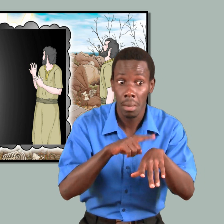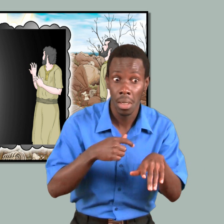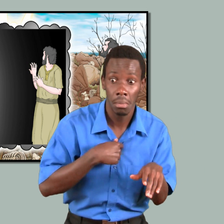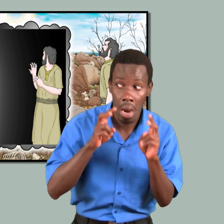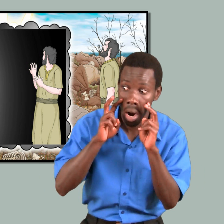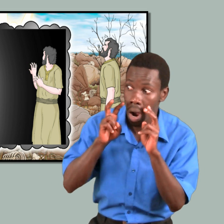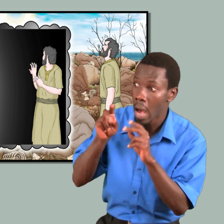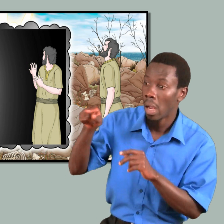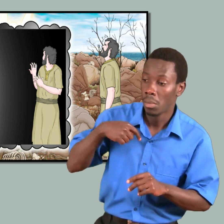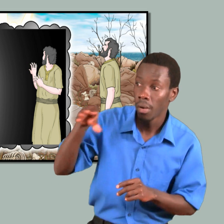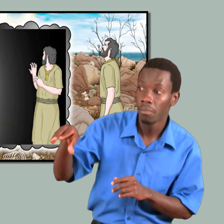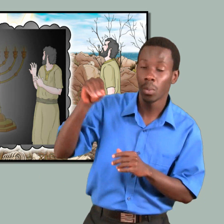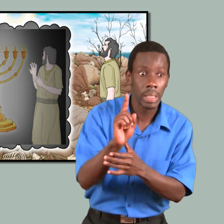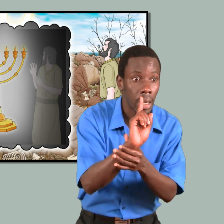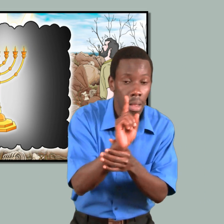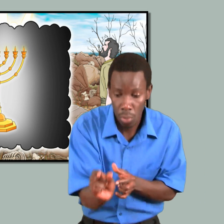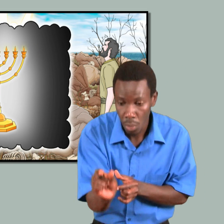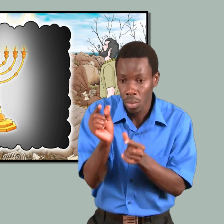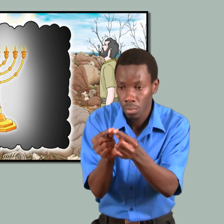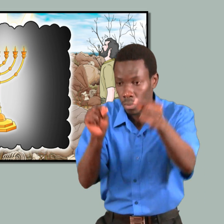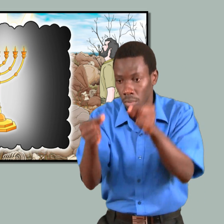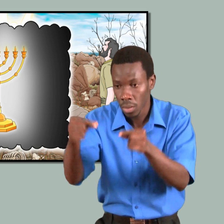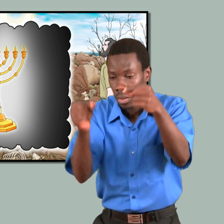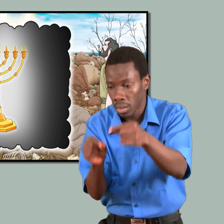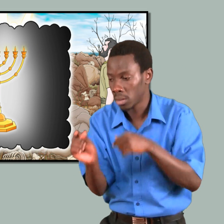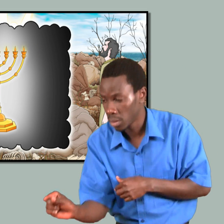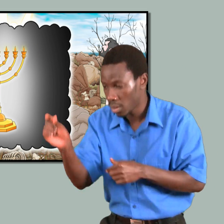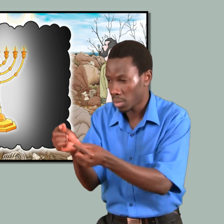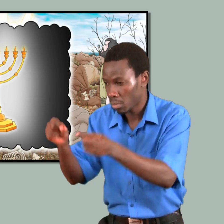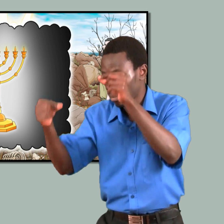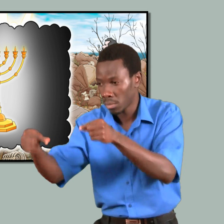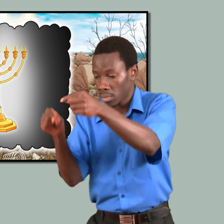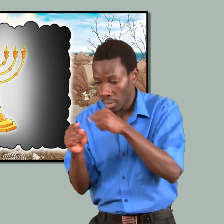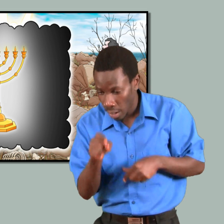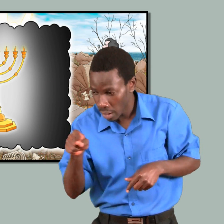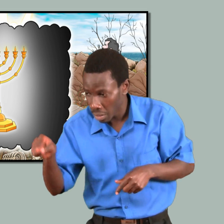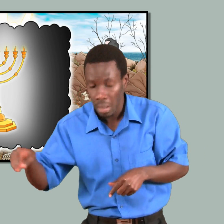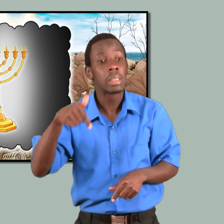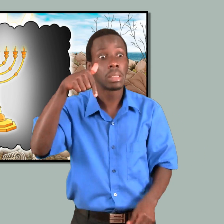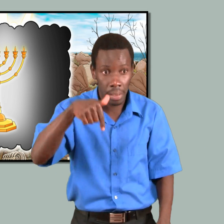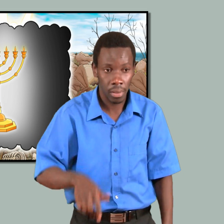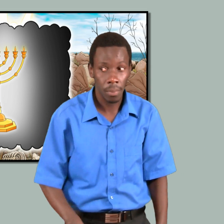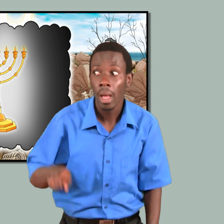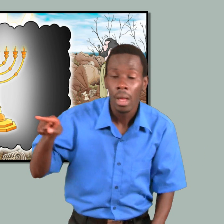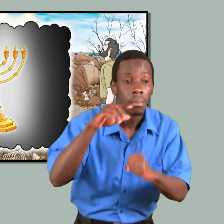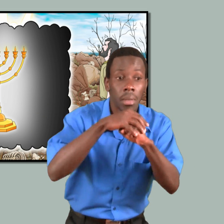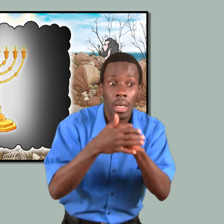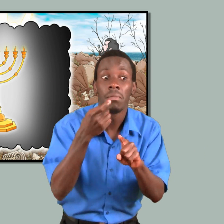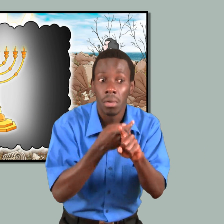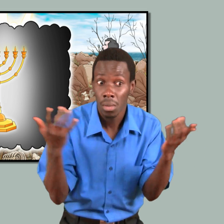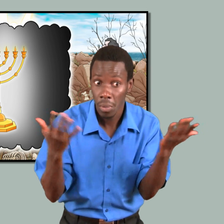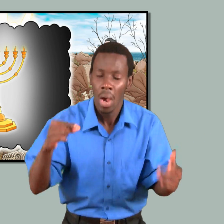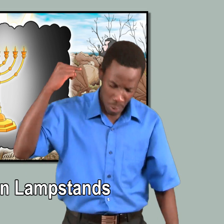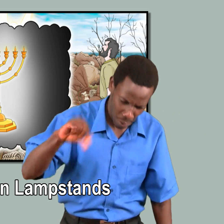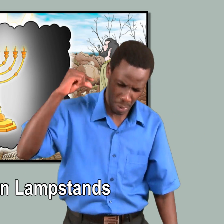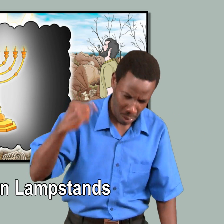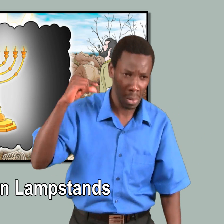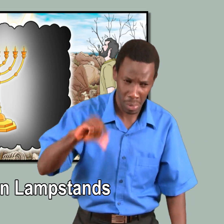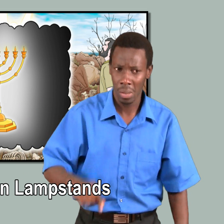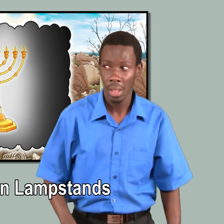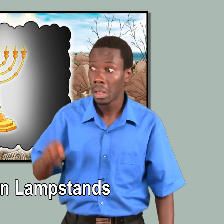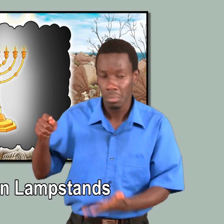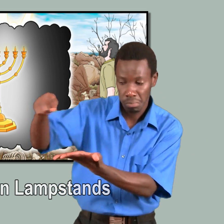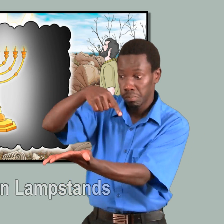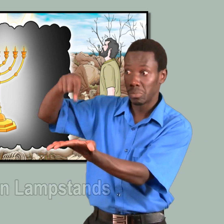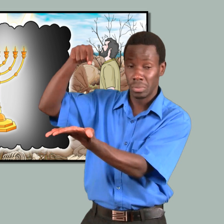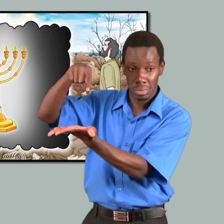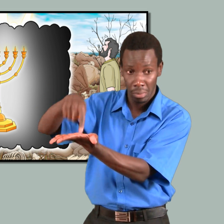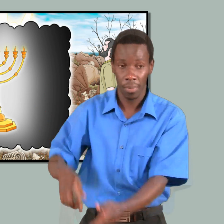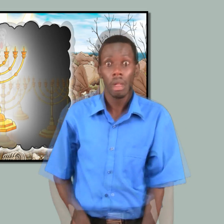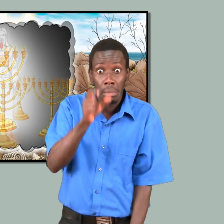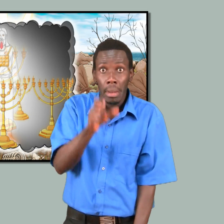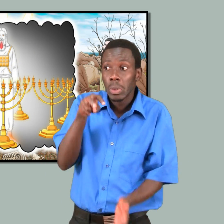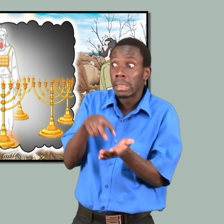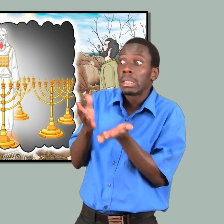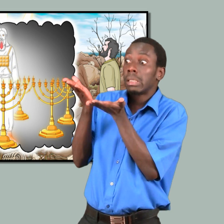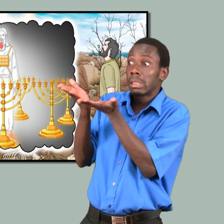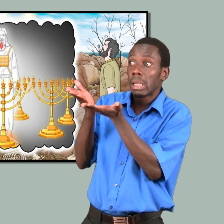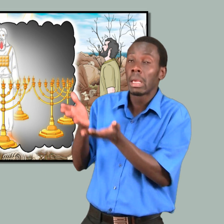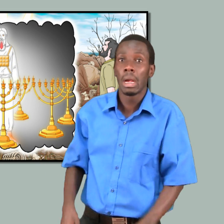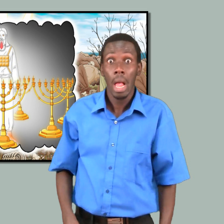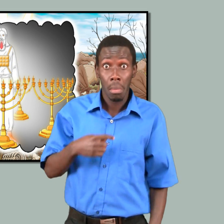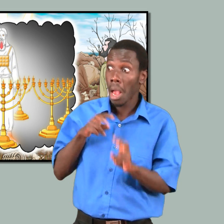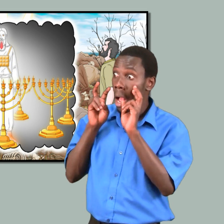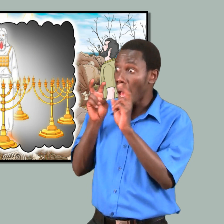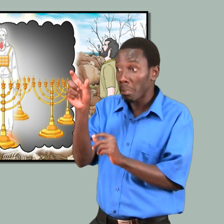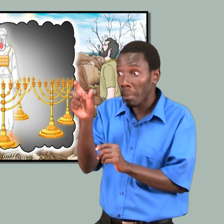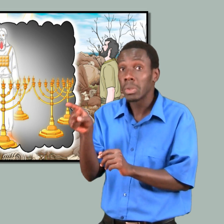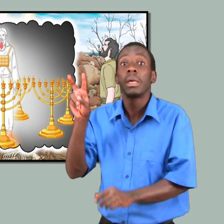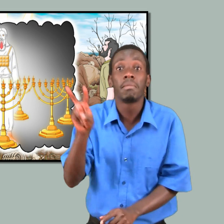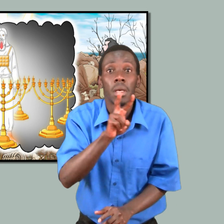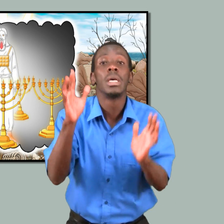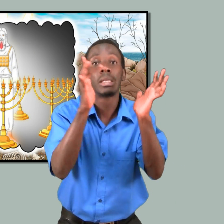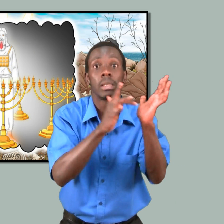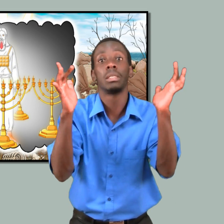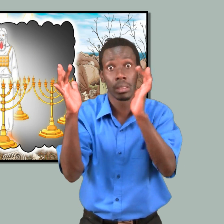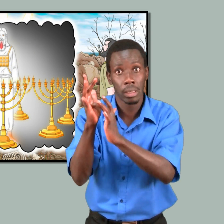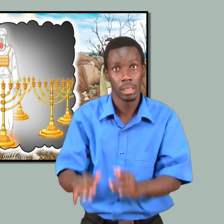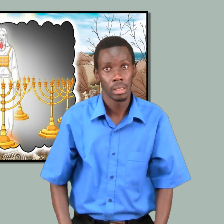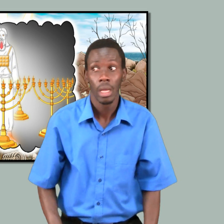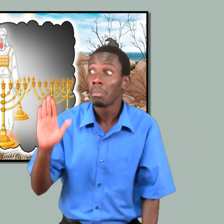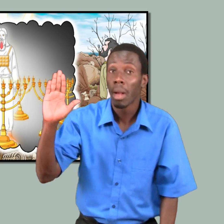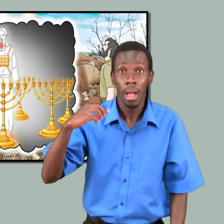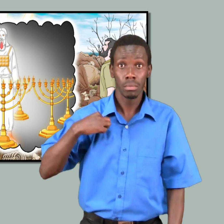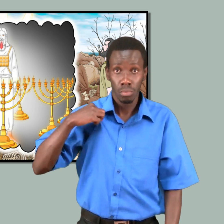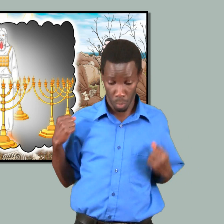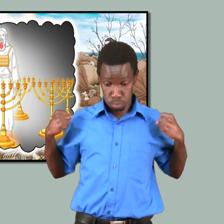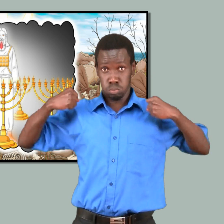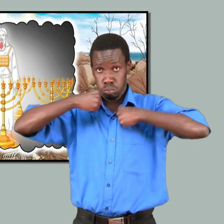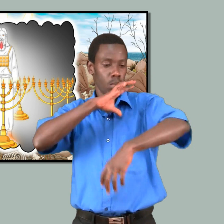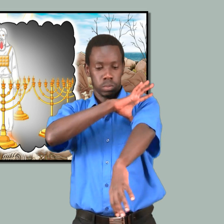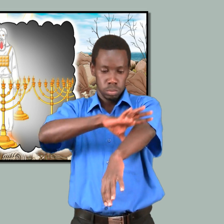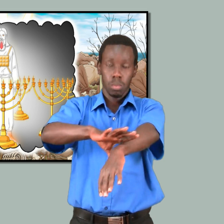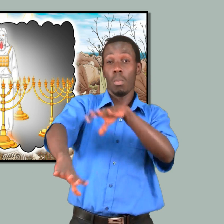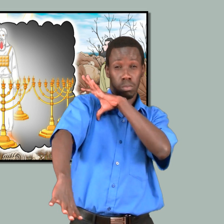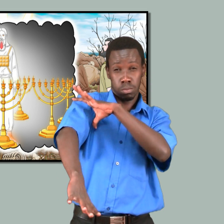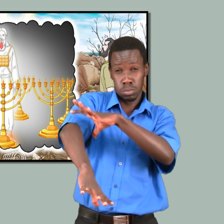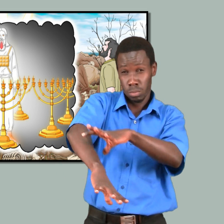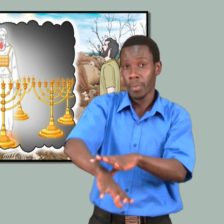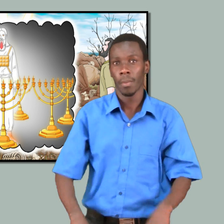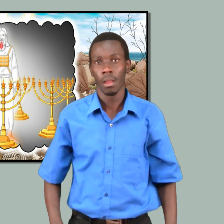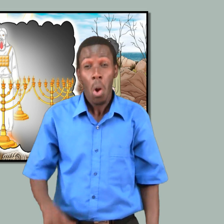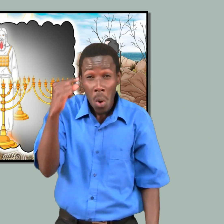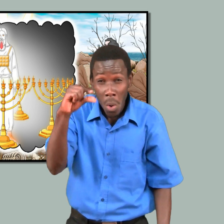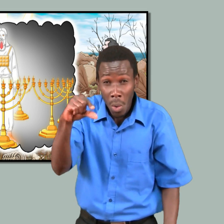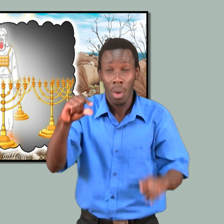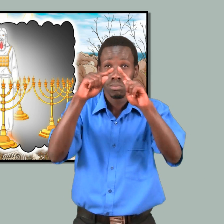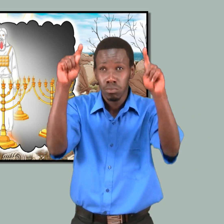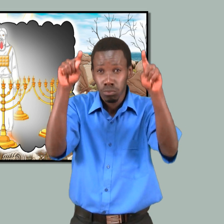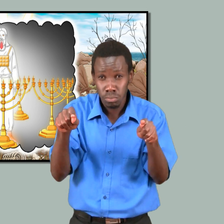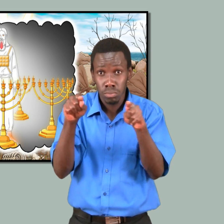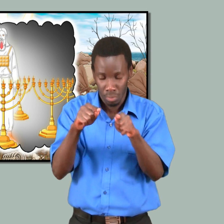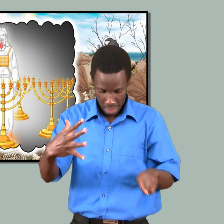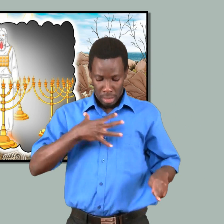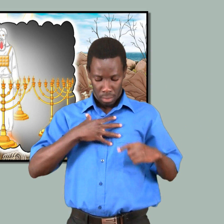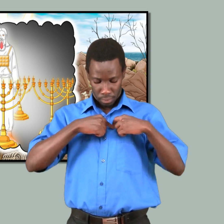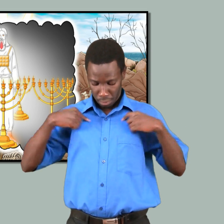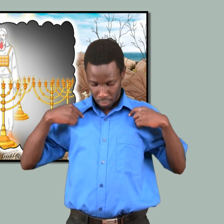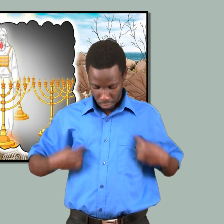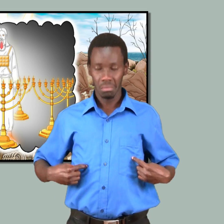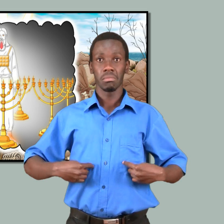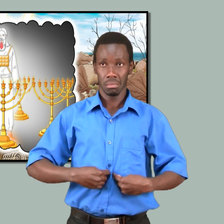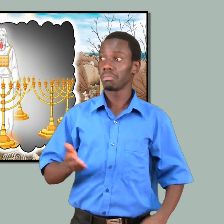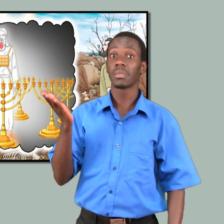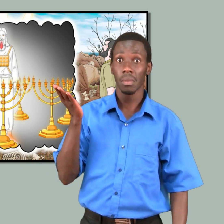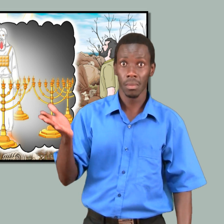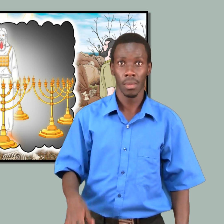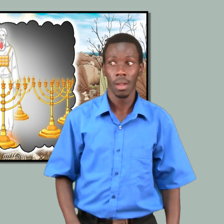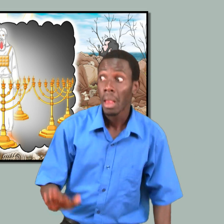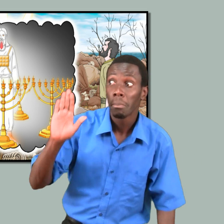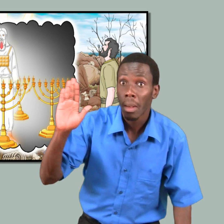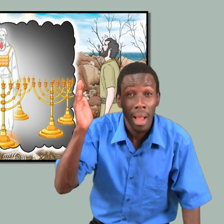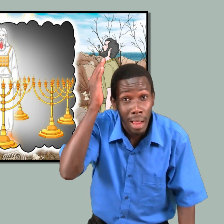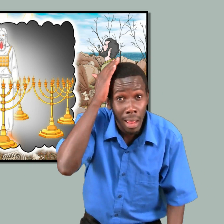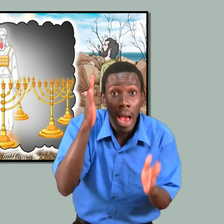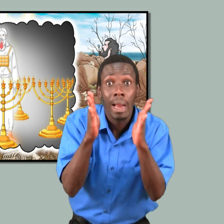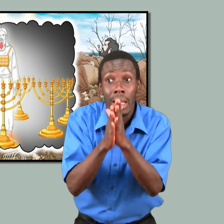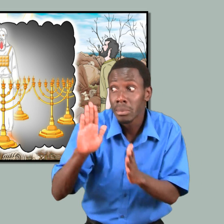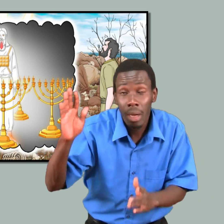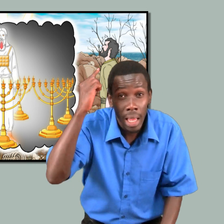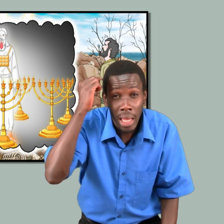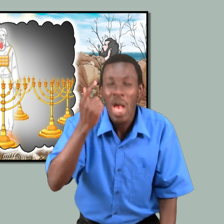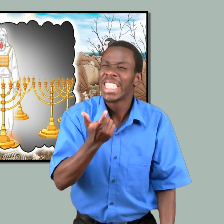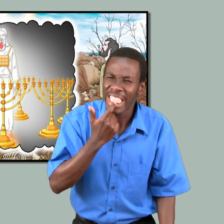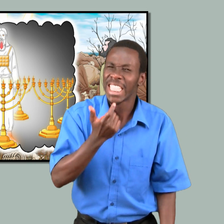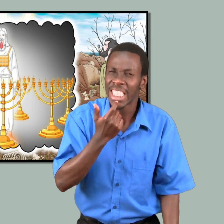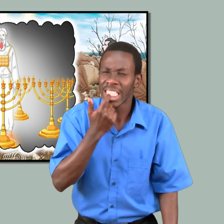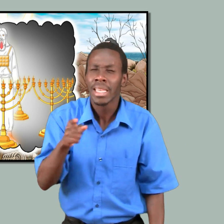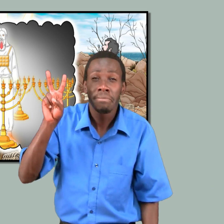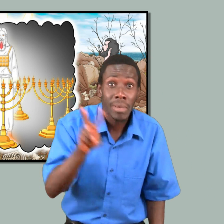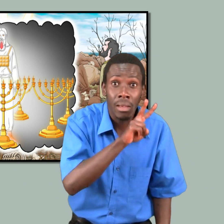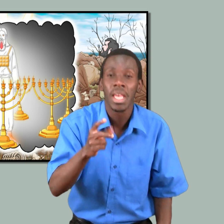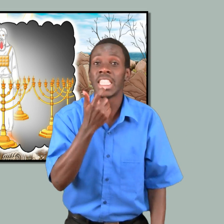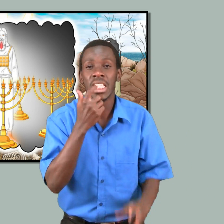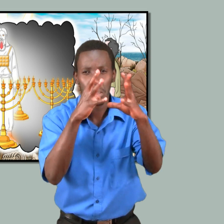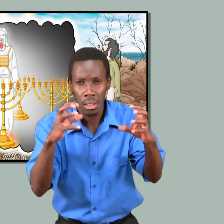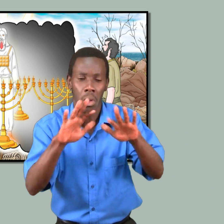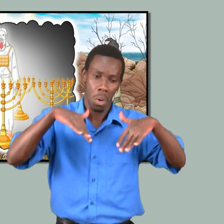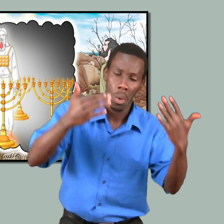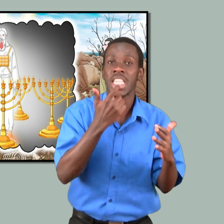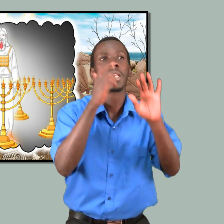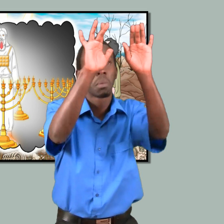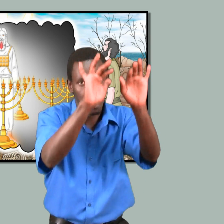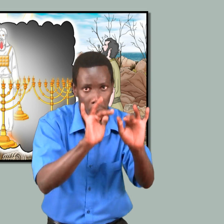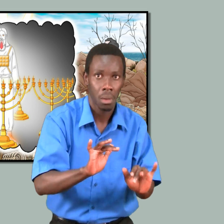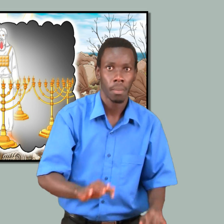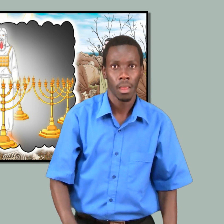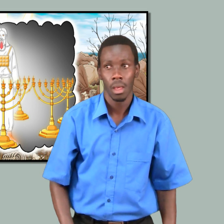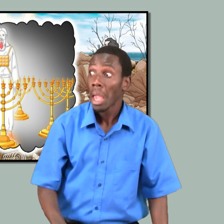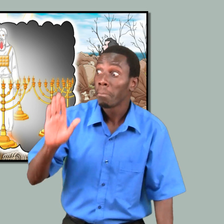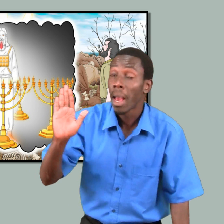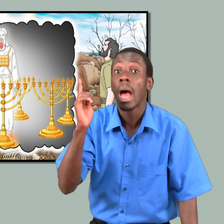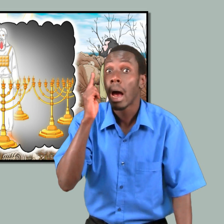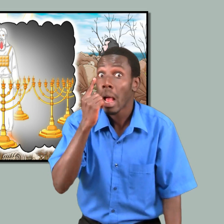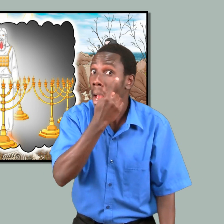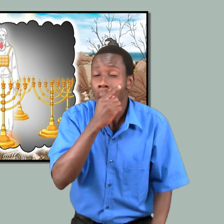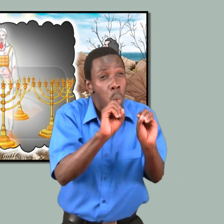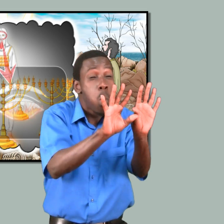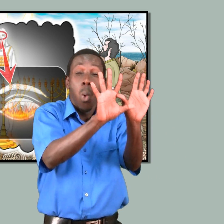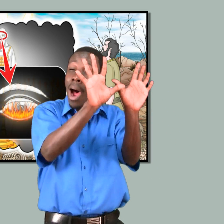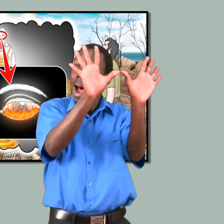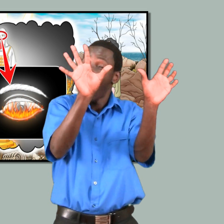And having turned, I saw seven golden lampstands, and among the lampstands was One like the Son of Man, dressed in a long robe, with a golden sash around His chest.